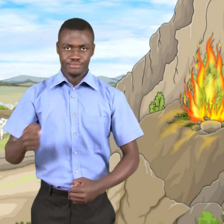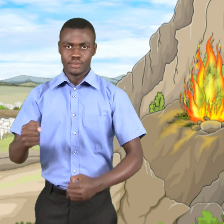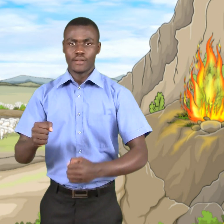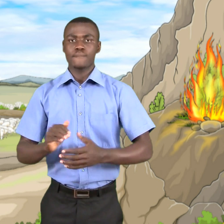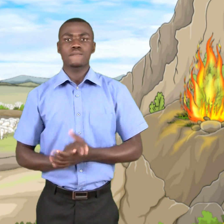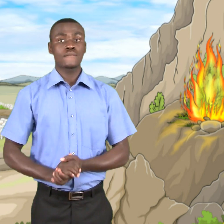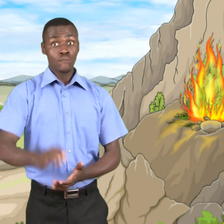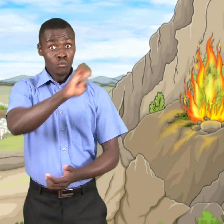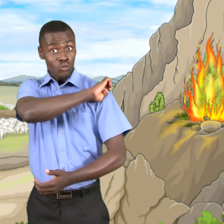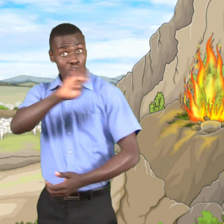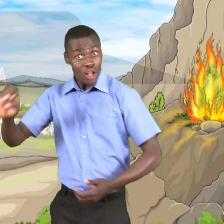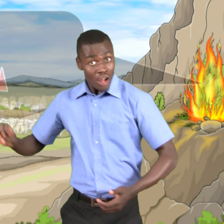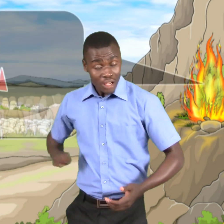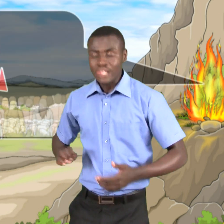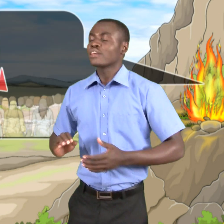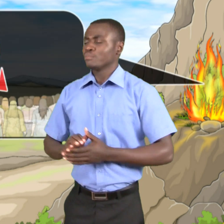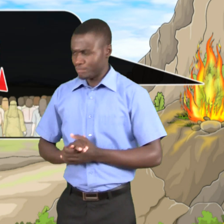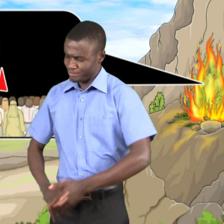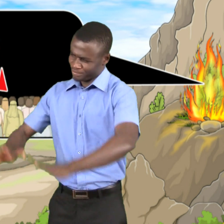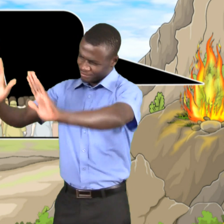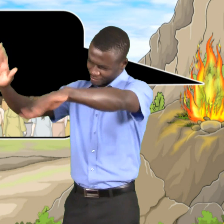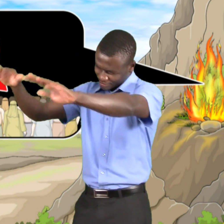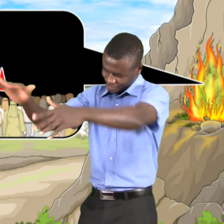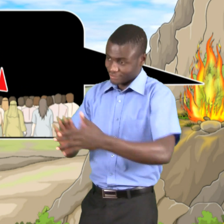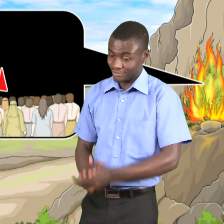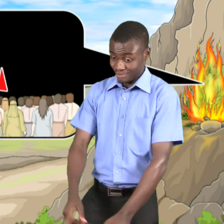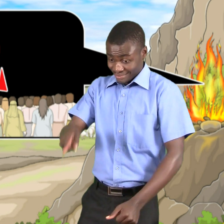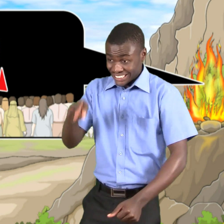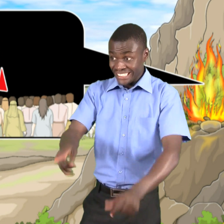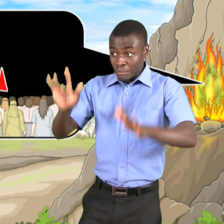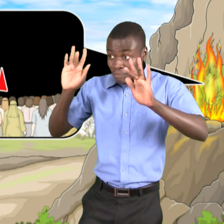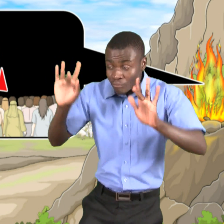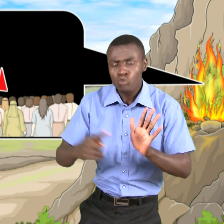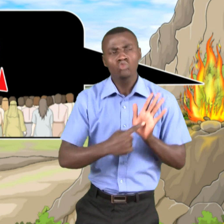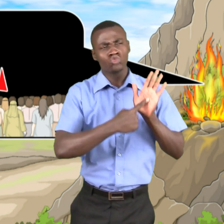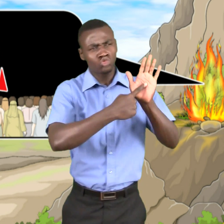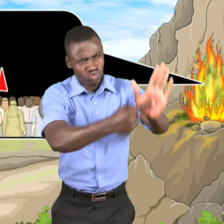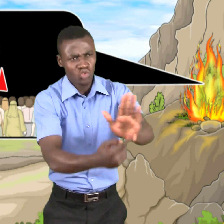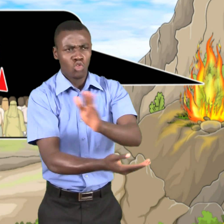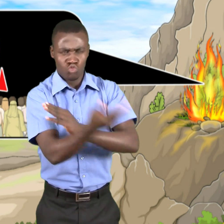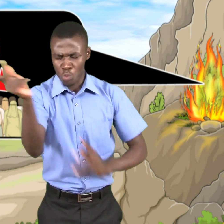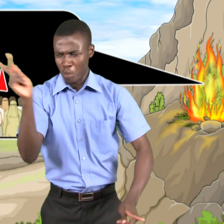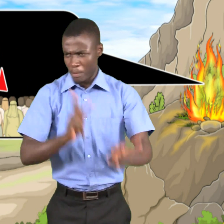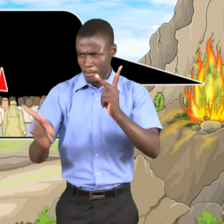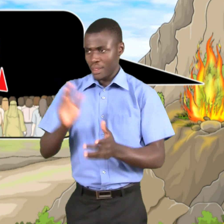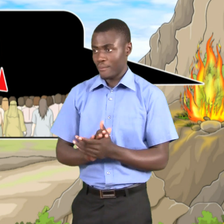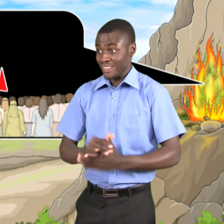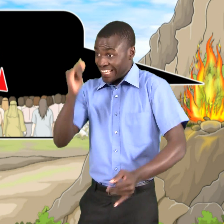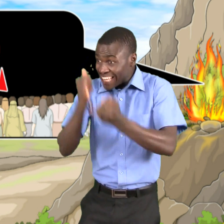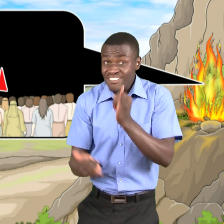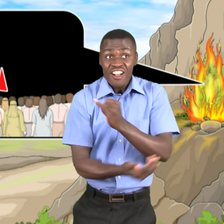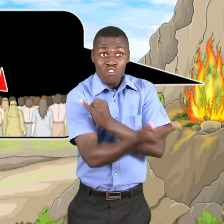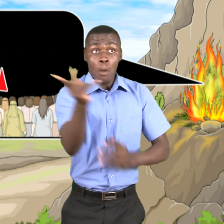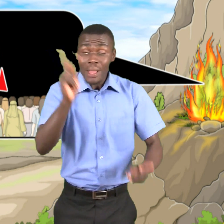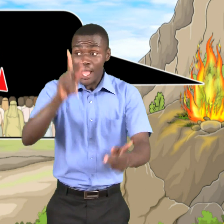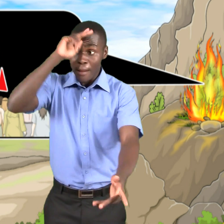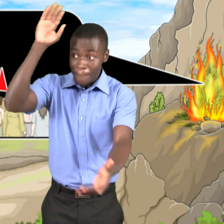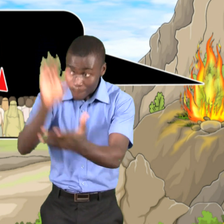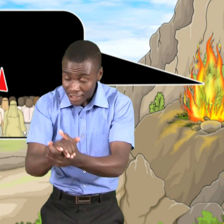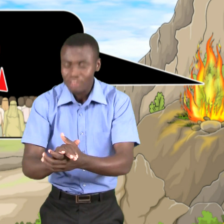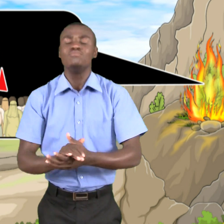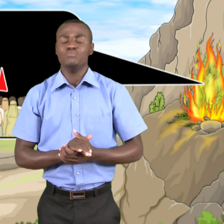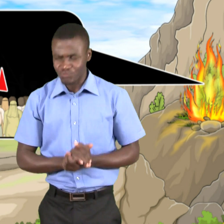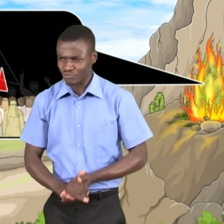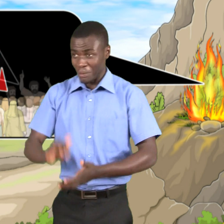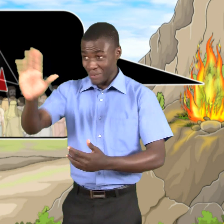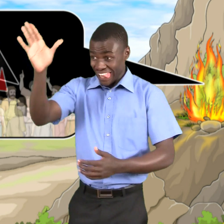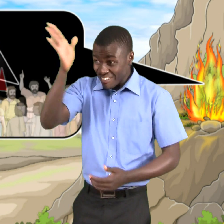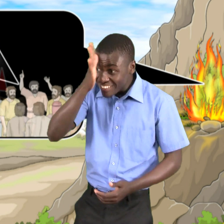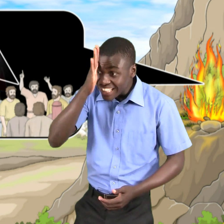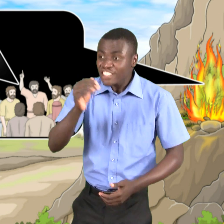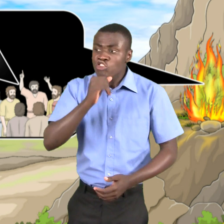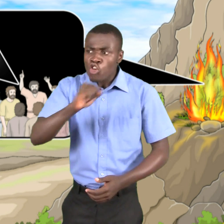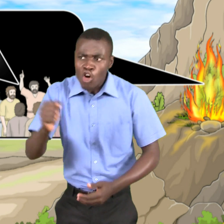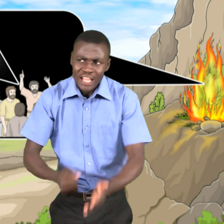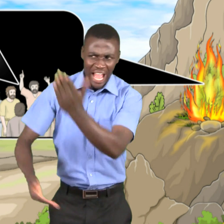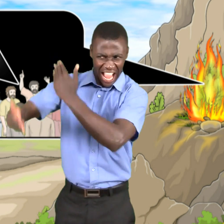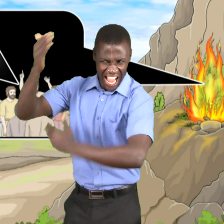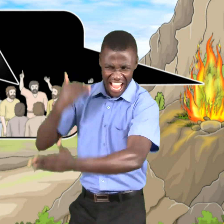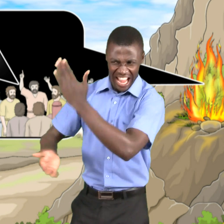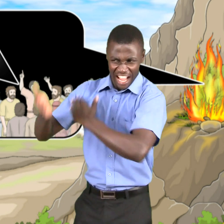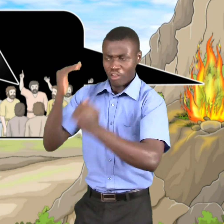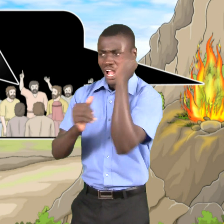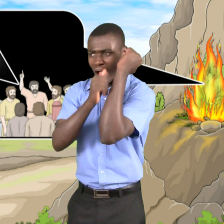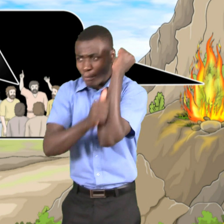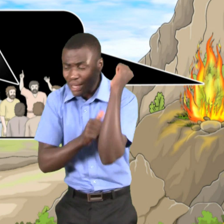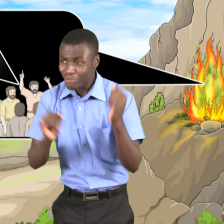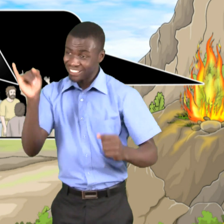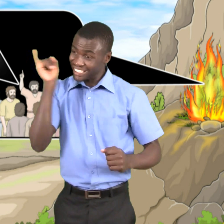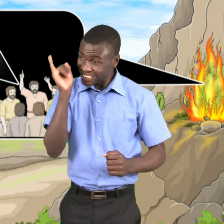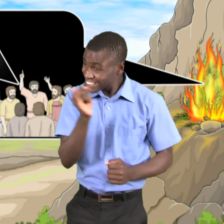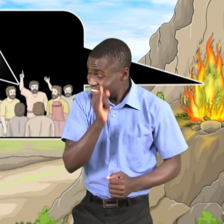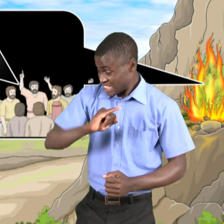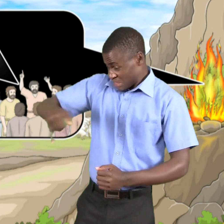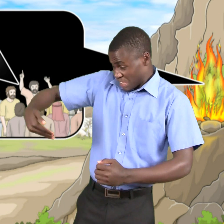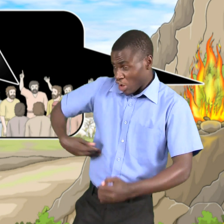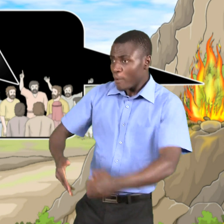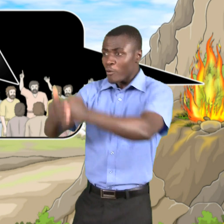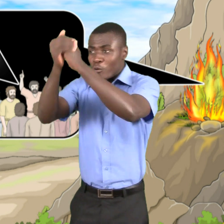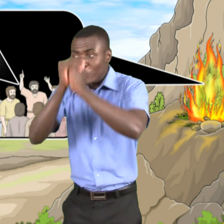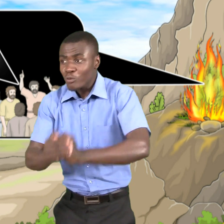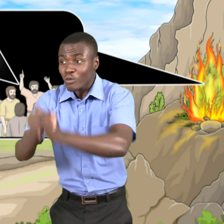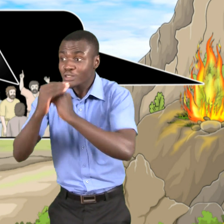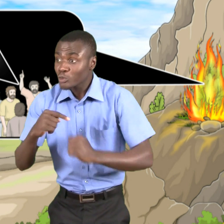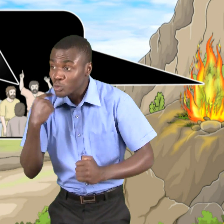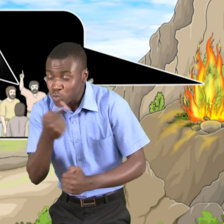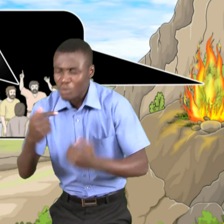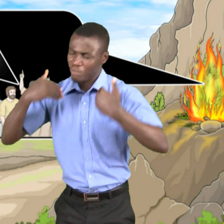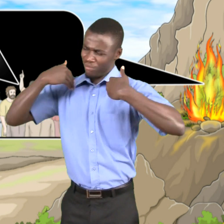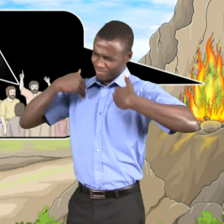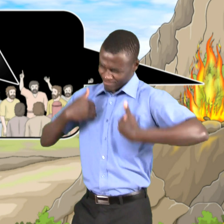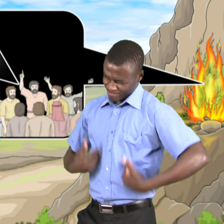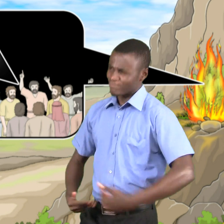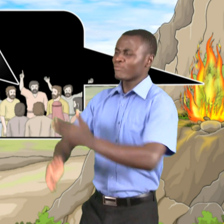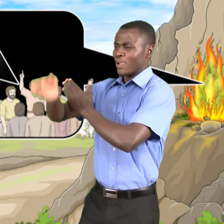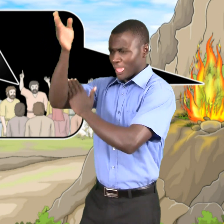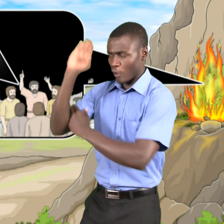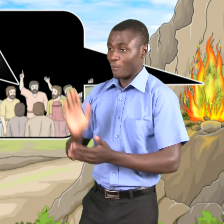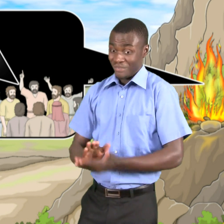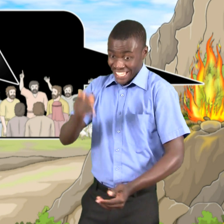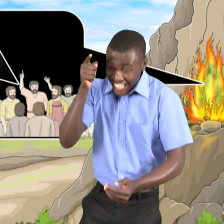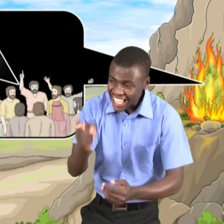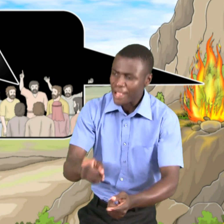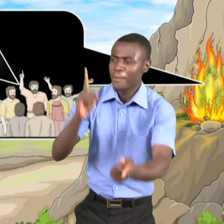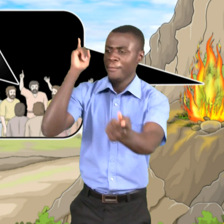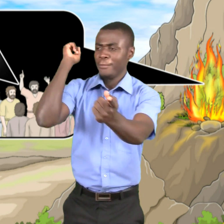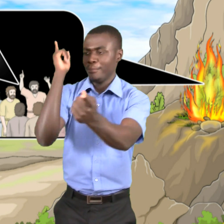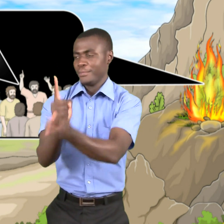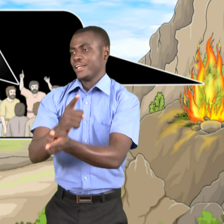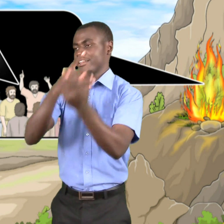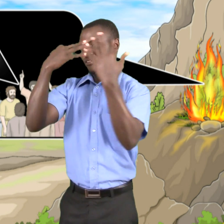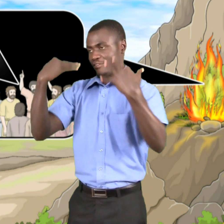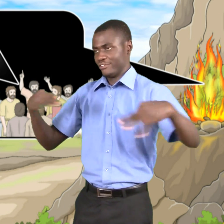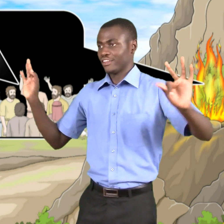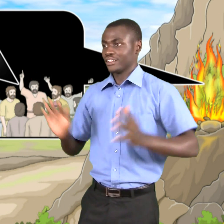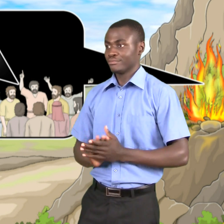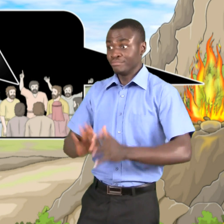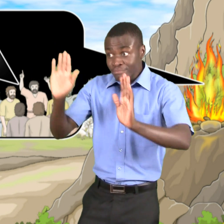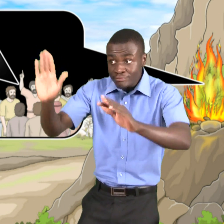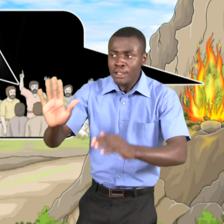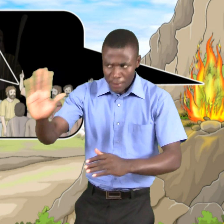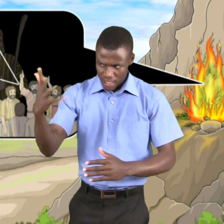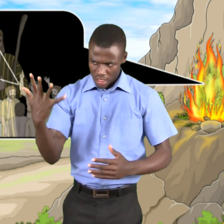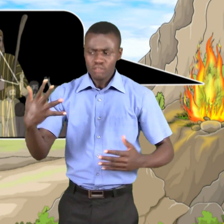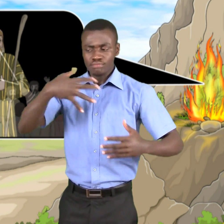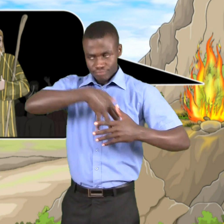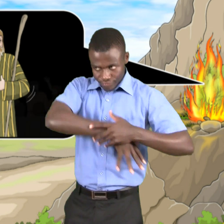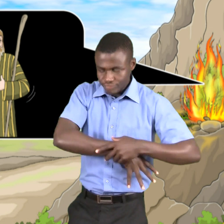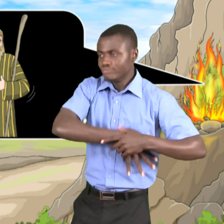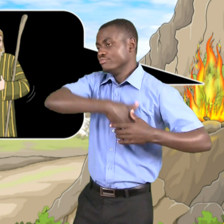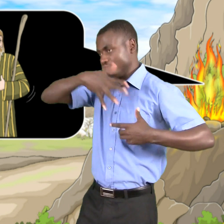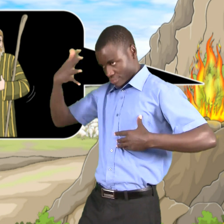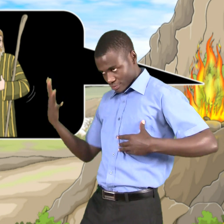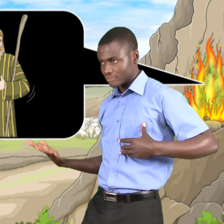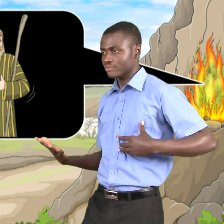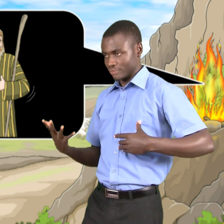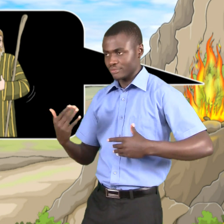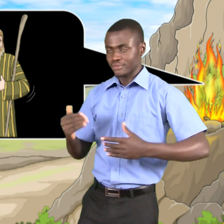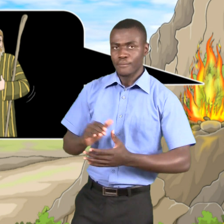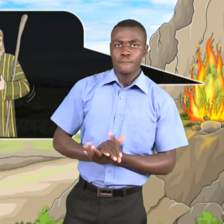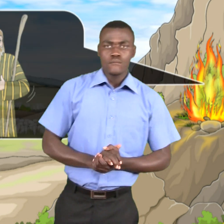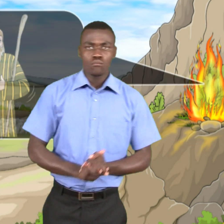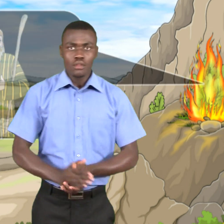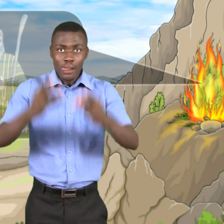“This is so that they may believe that the LORD, the God of their fathers—the God of Abraham, the God of Isaac, and the God of Jacob—has appeared to you.”